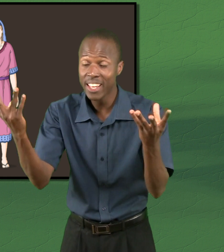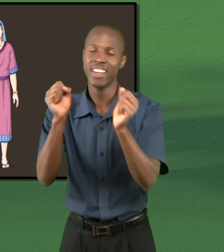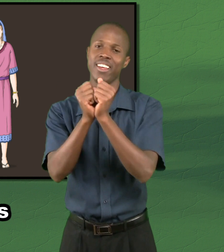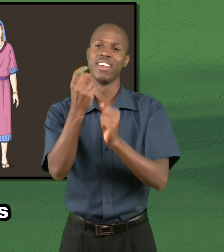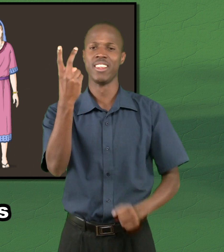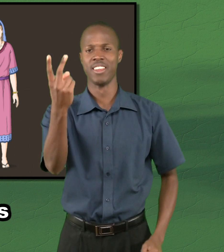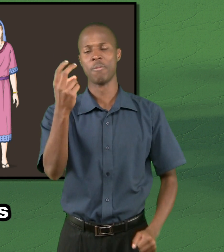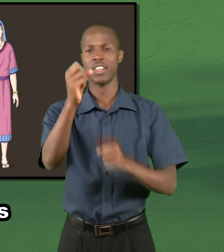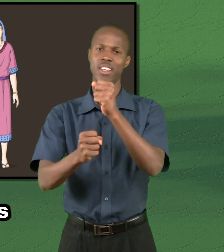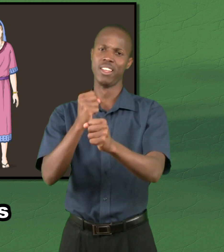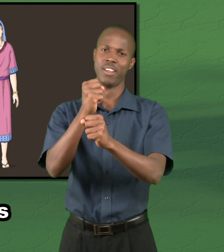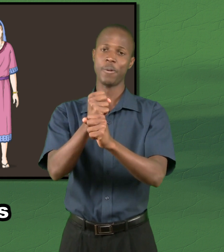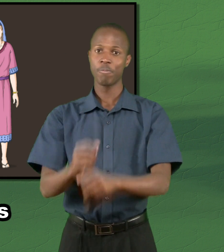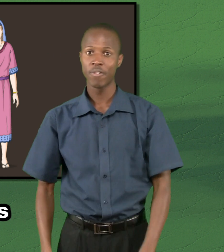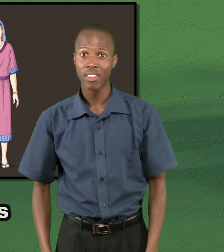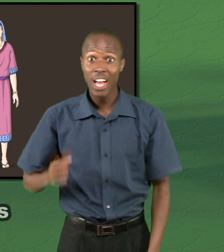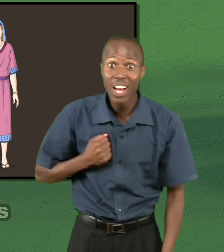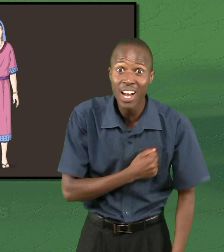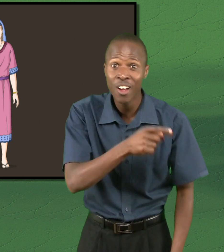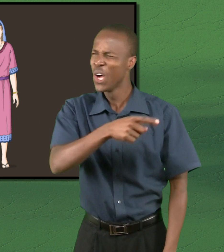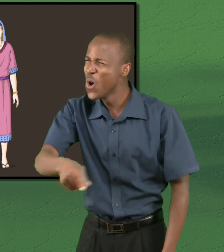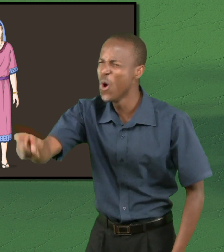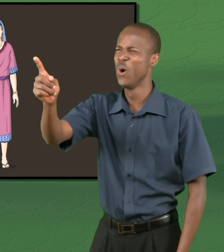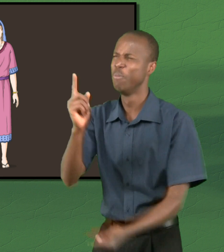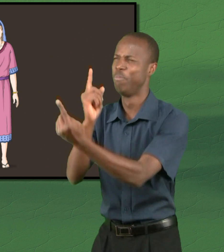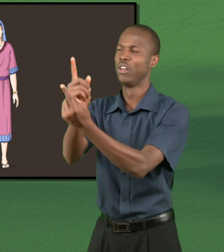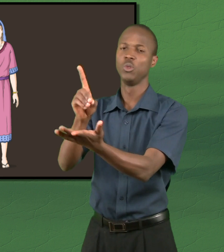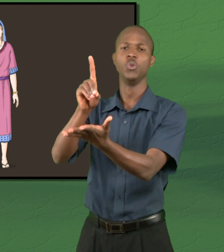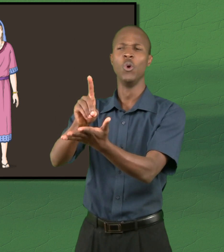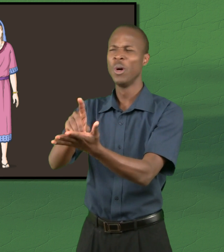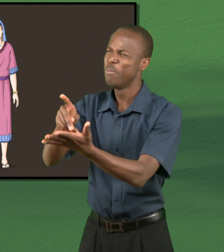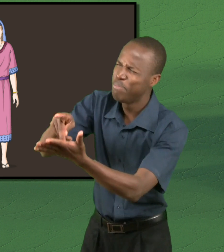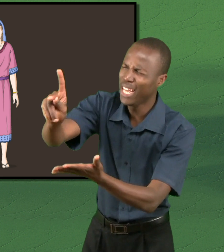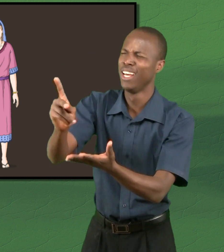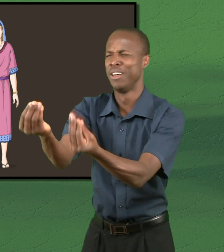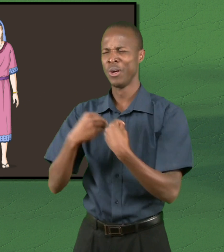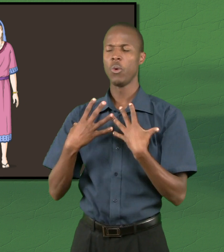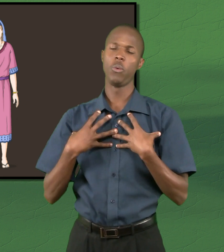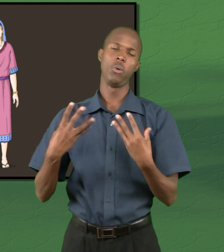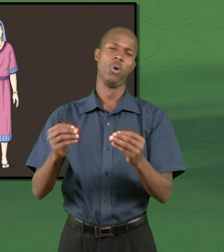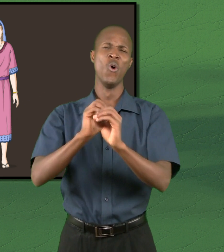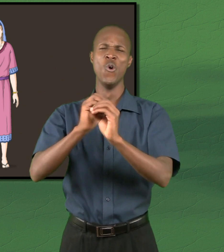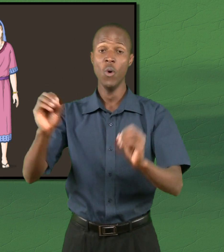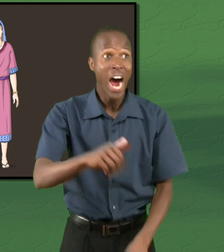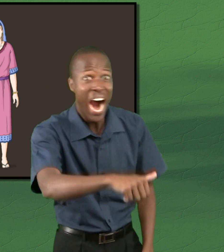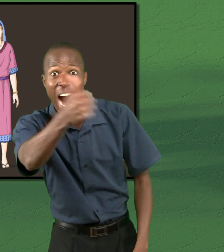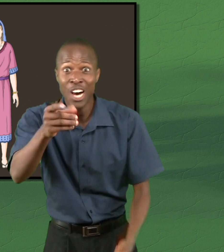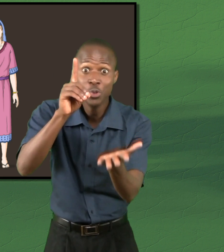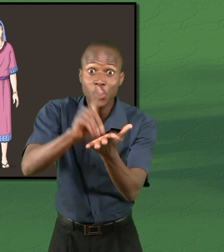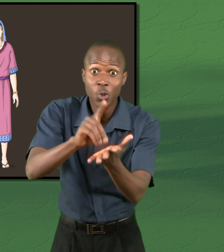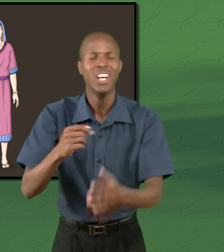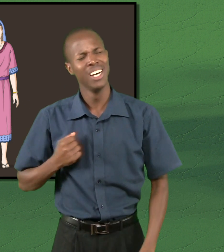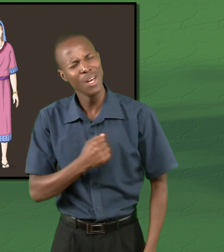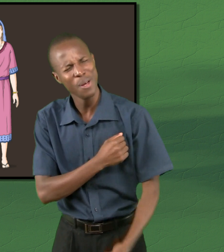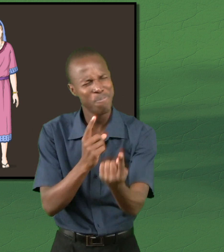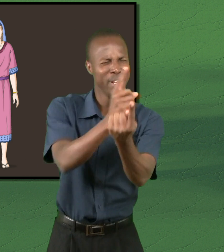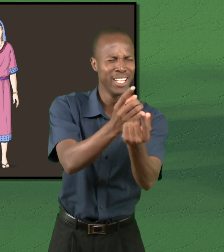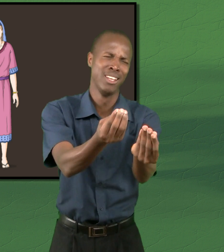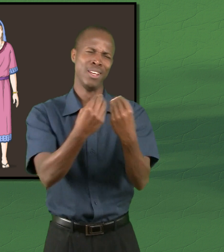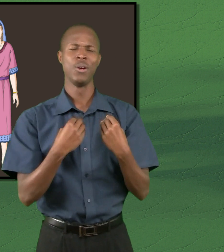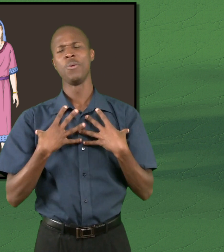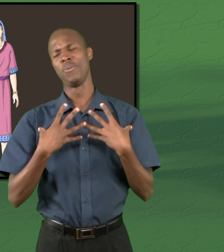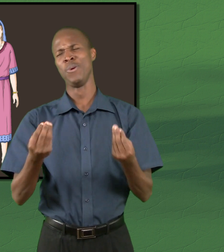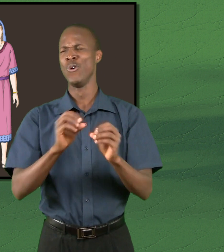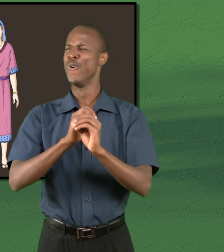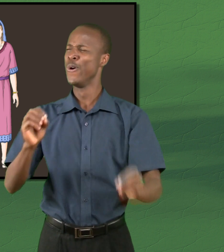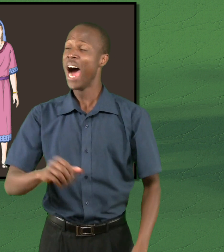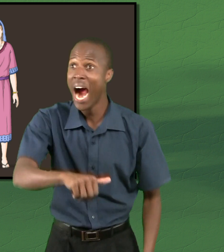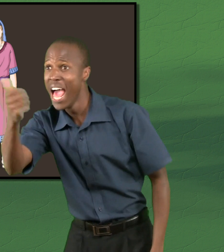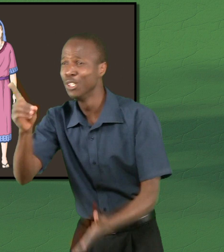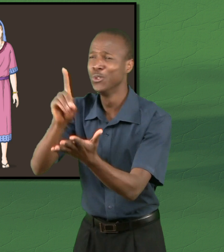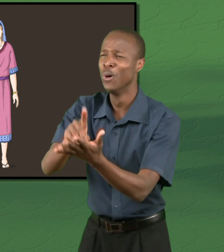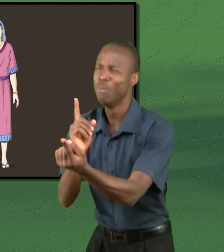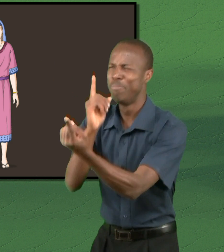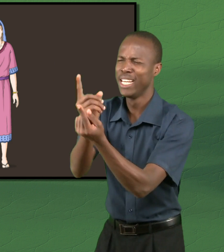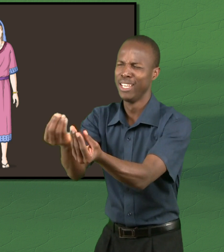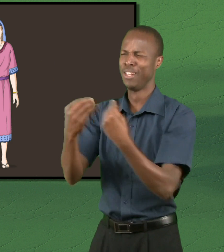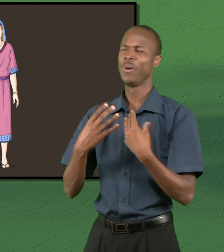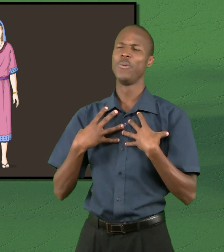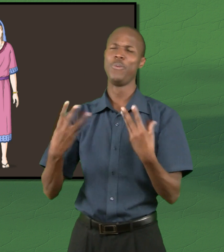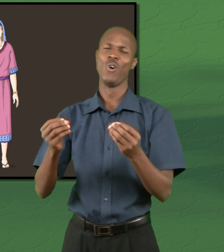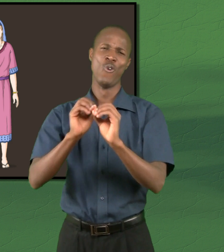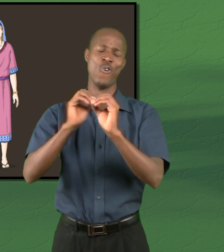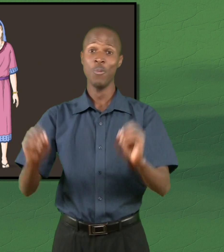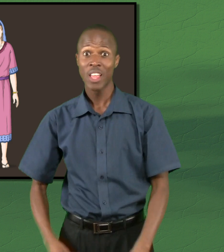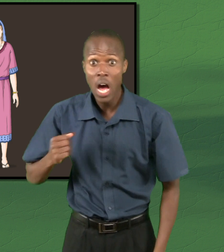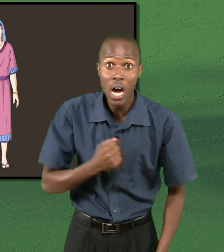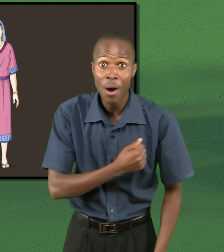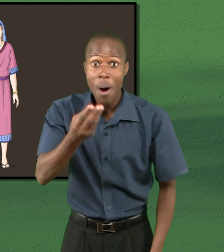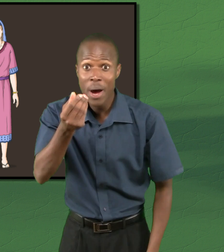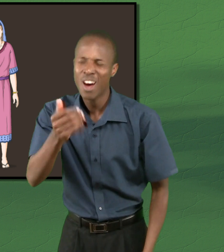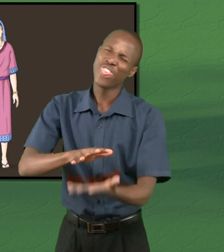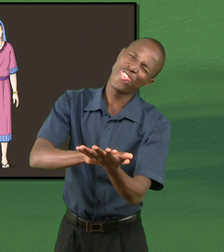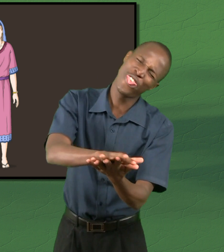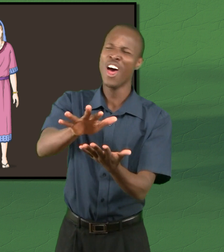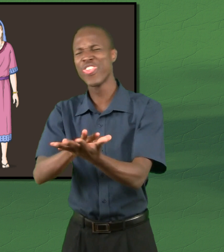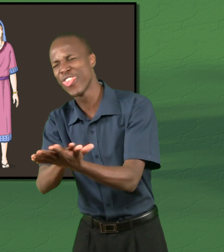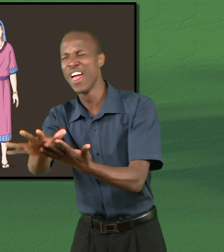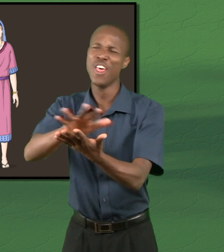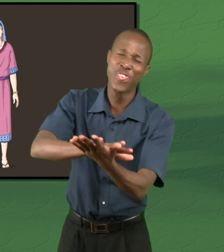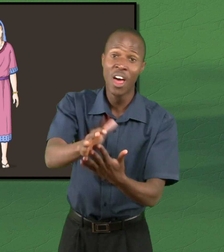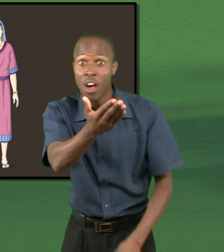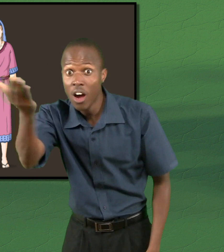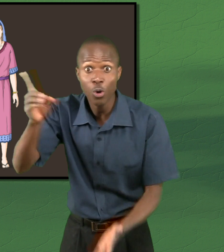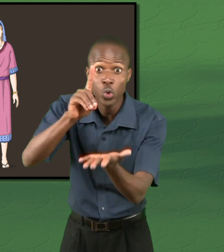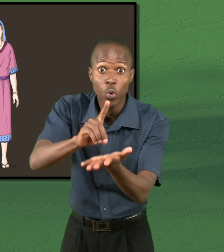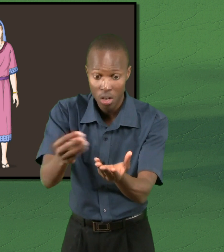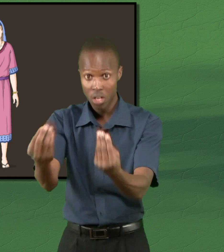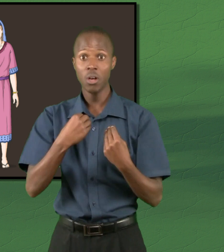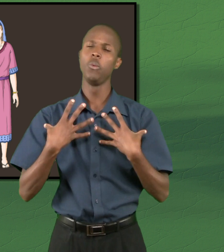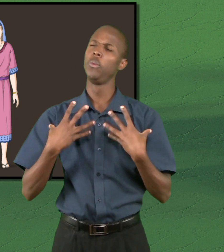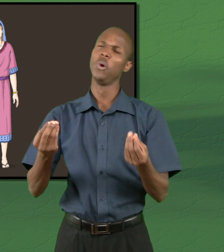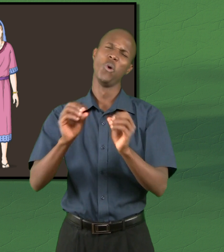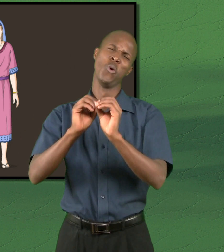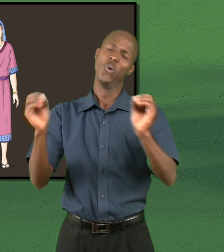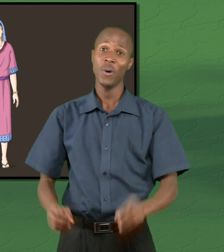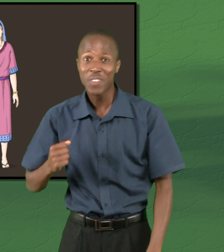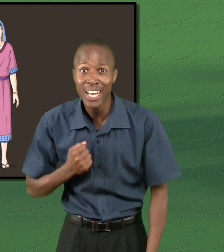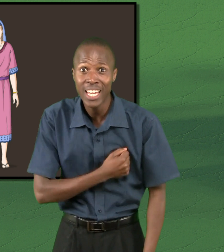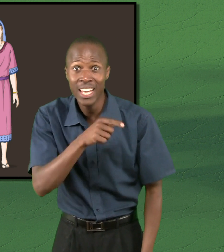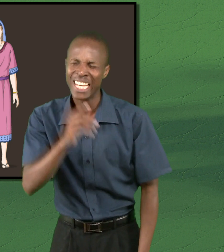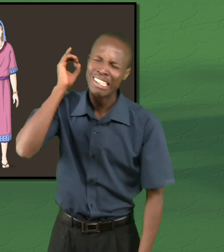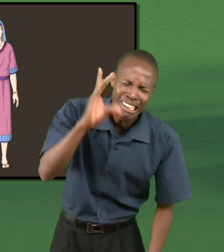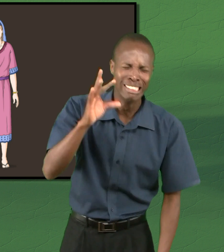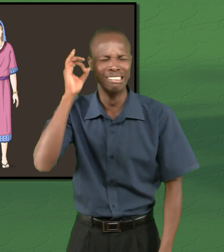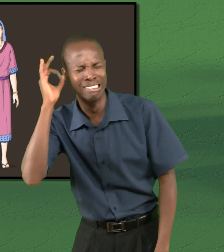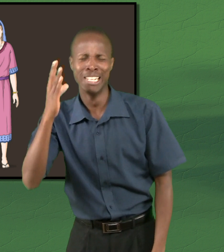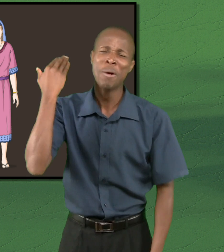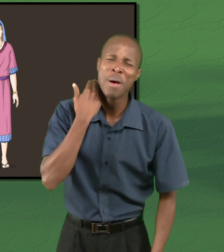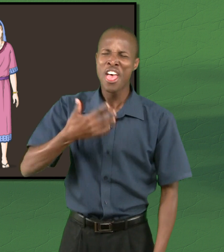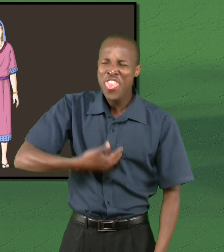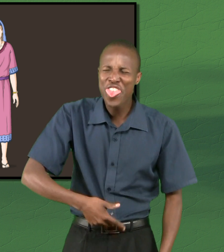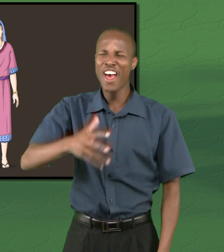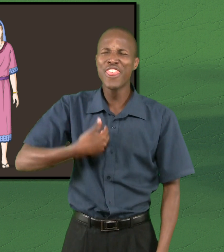She had borne much agony under the care of many physicians and had spent all she had, but to no avail.